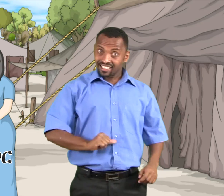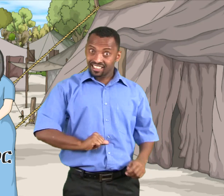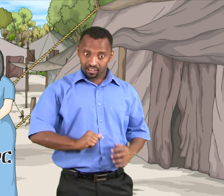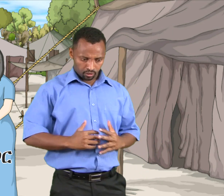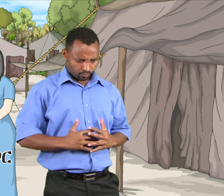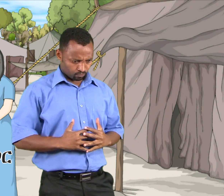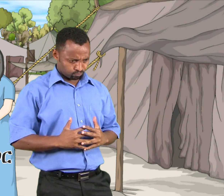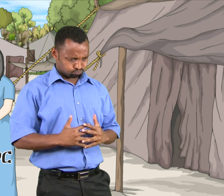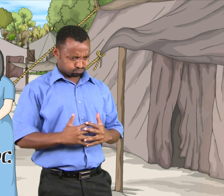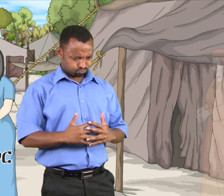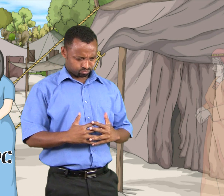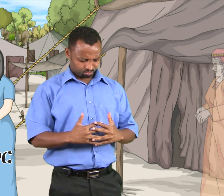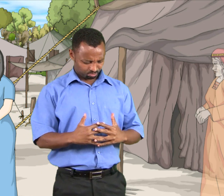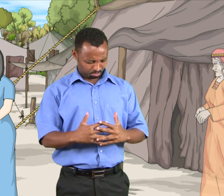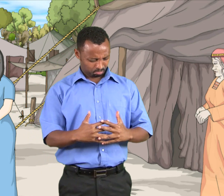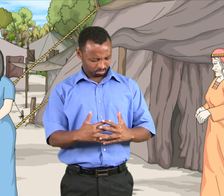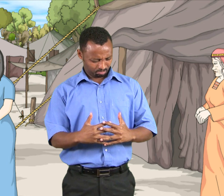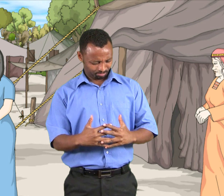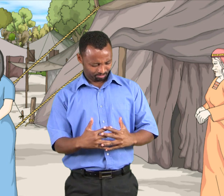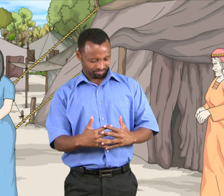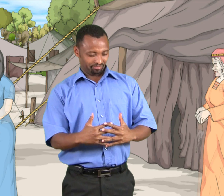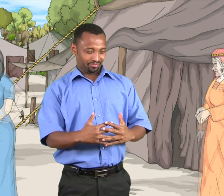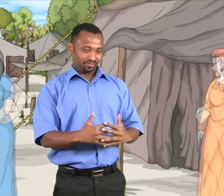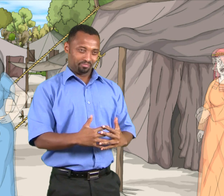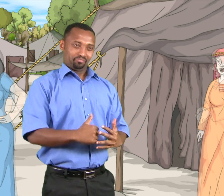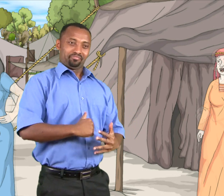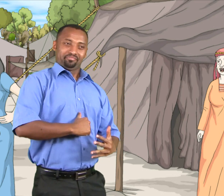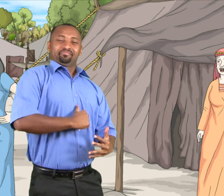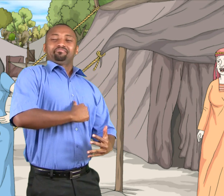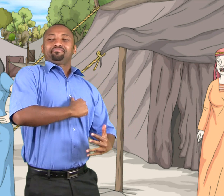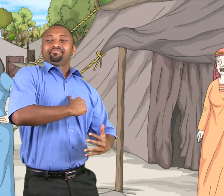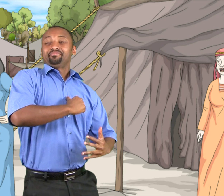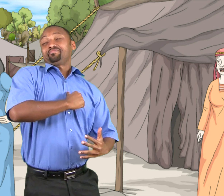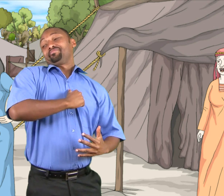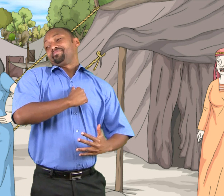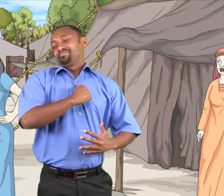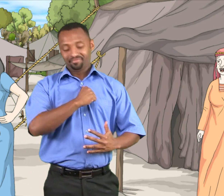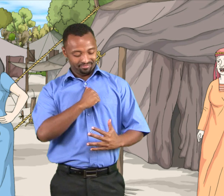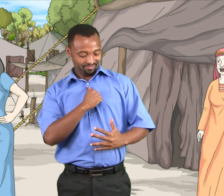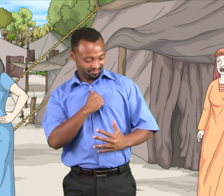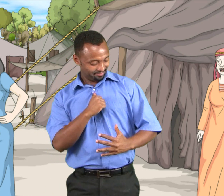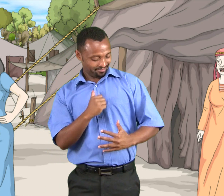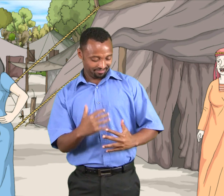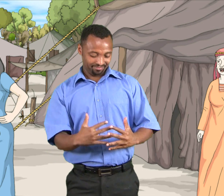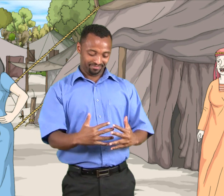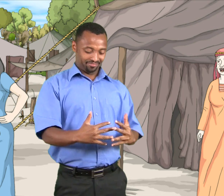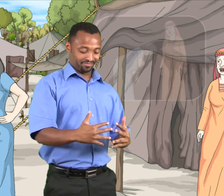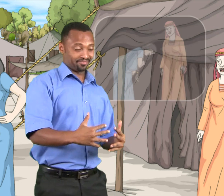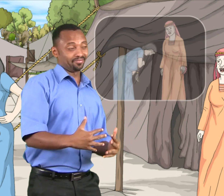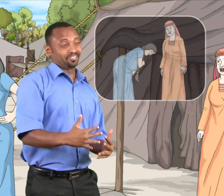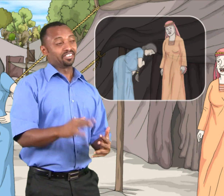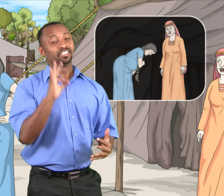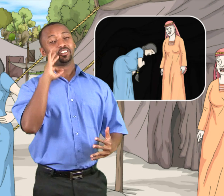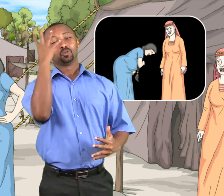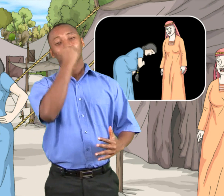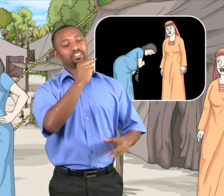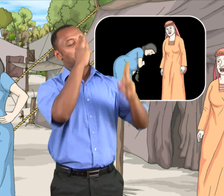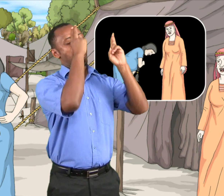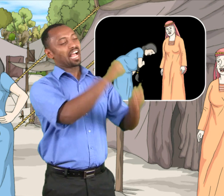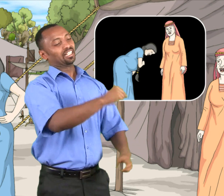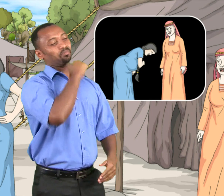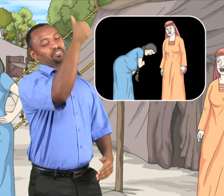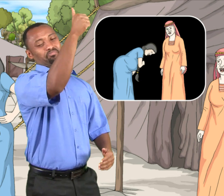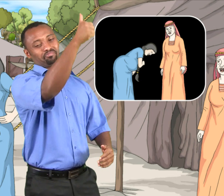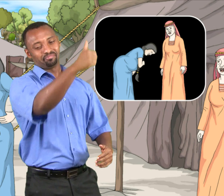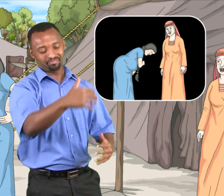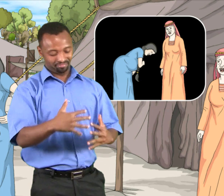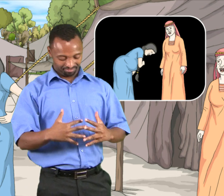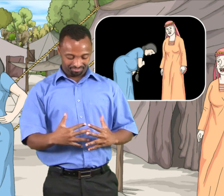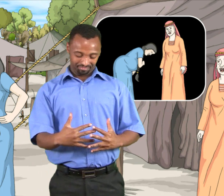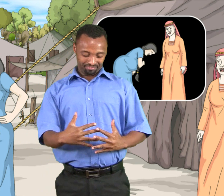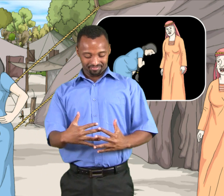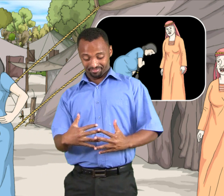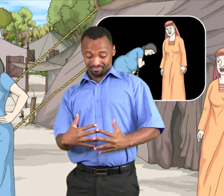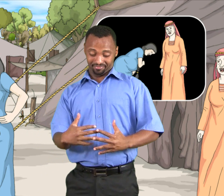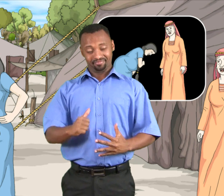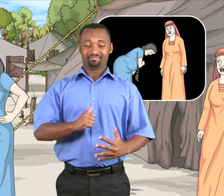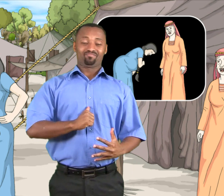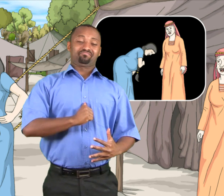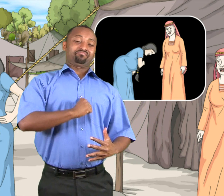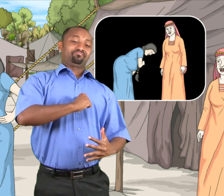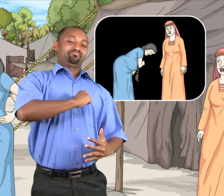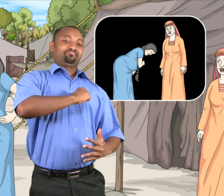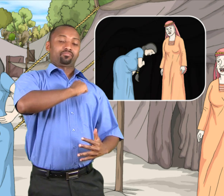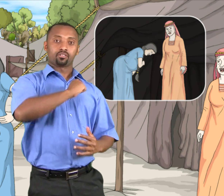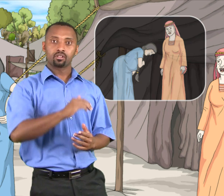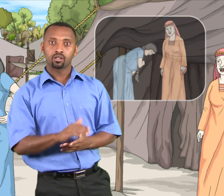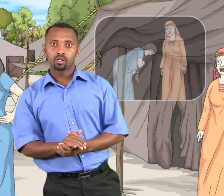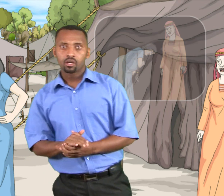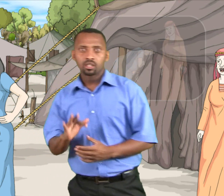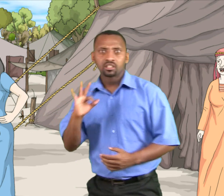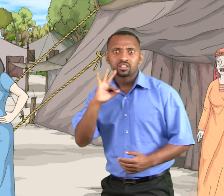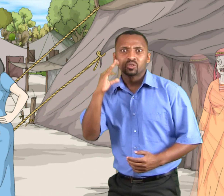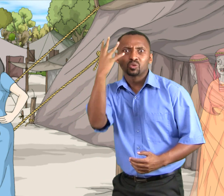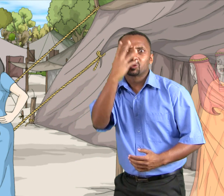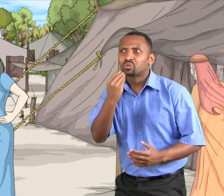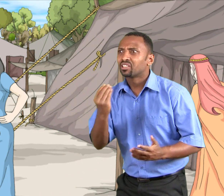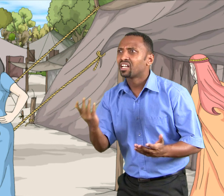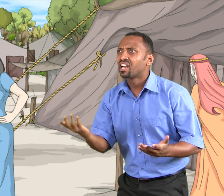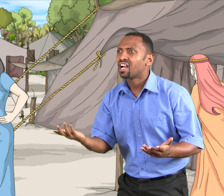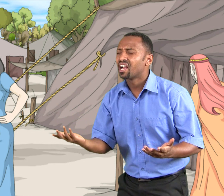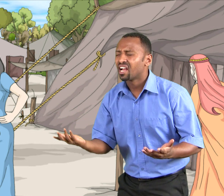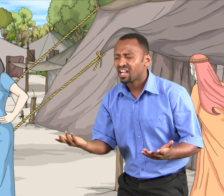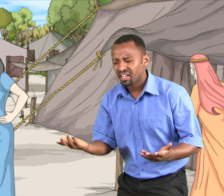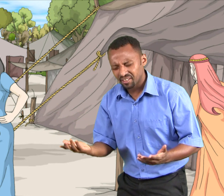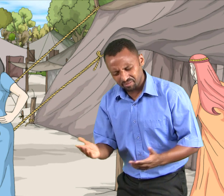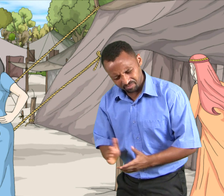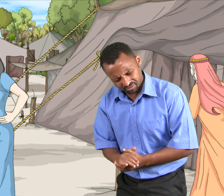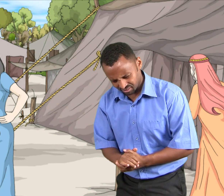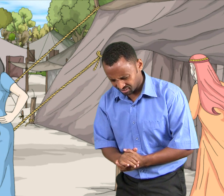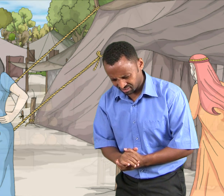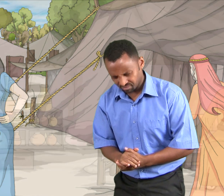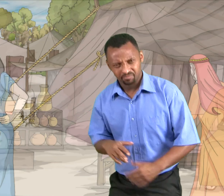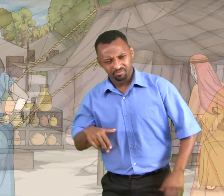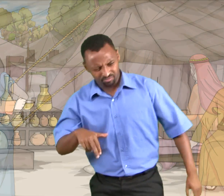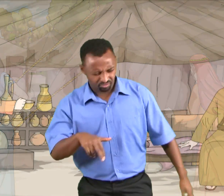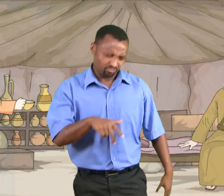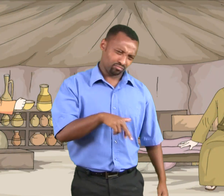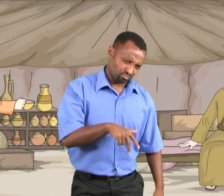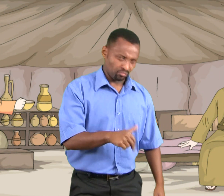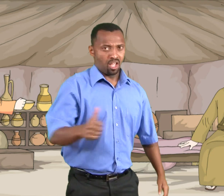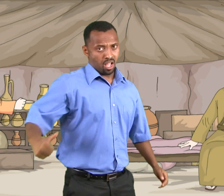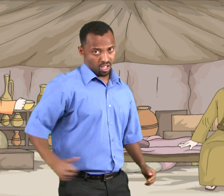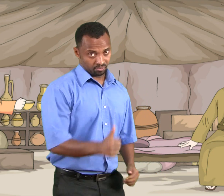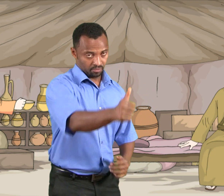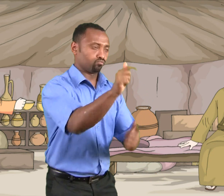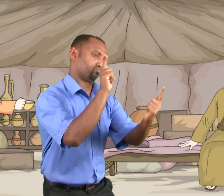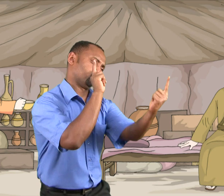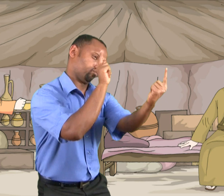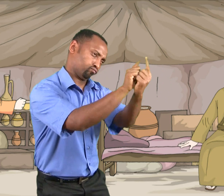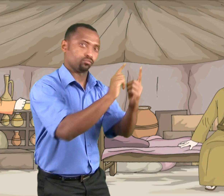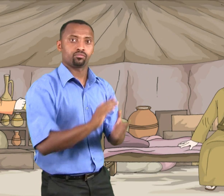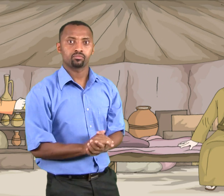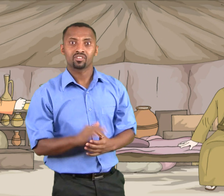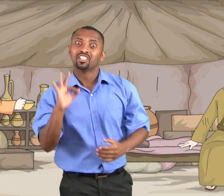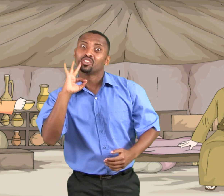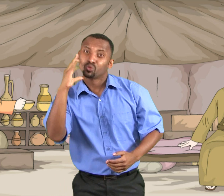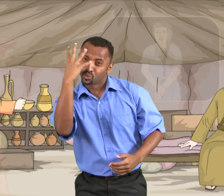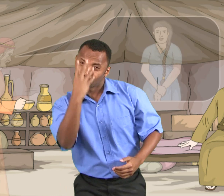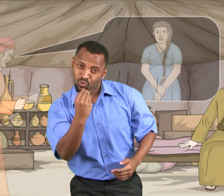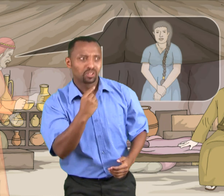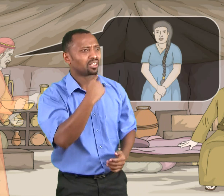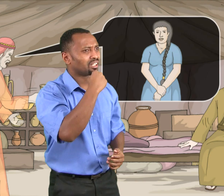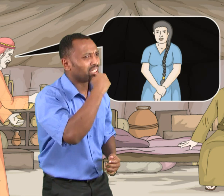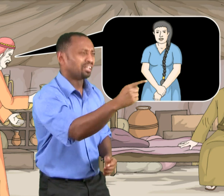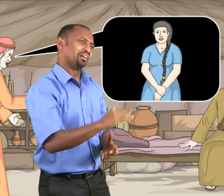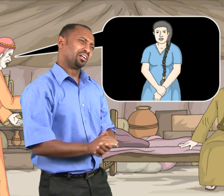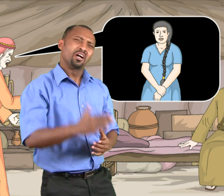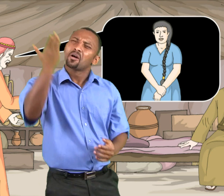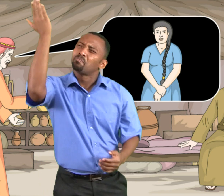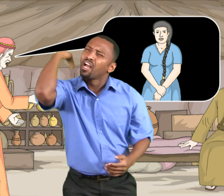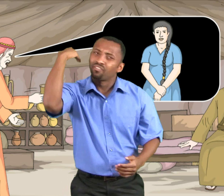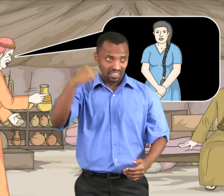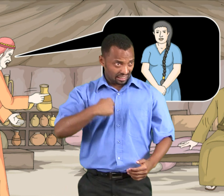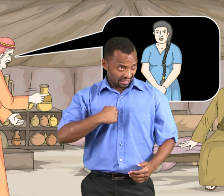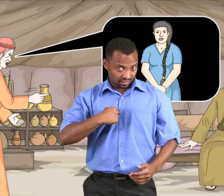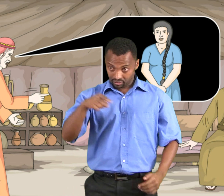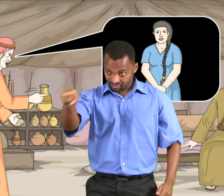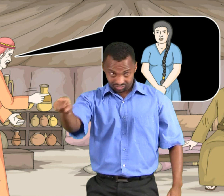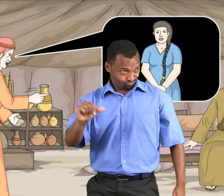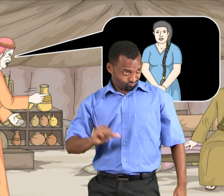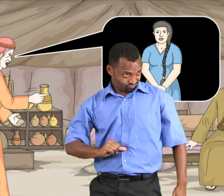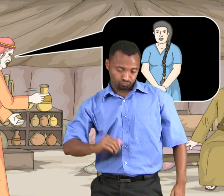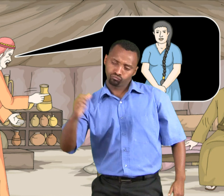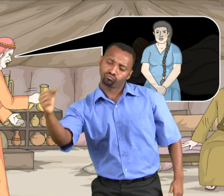But when Hagar realized that she was pregnant, she began to despise her mistress. Then Sarai said to Abram, “May the wrong done to me be upon you!